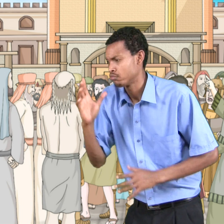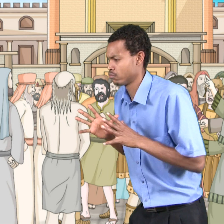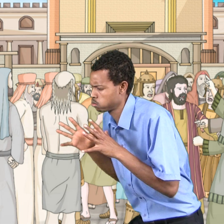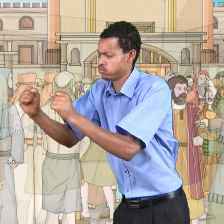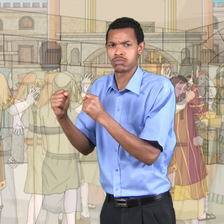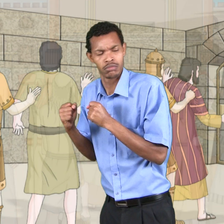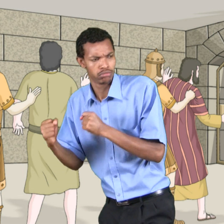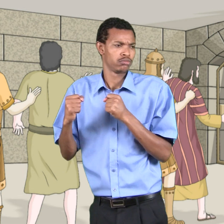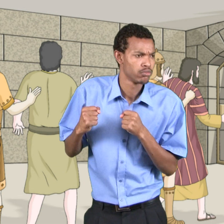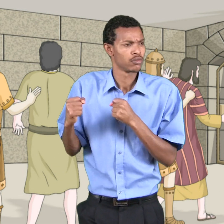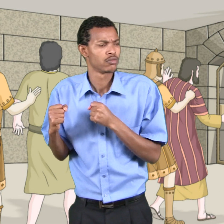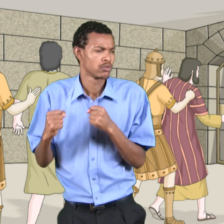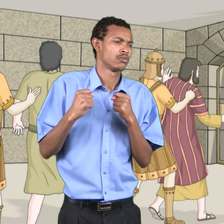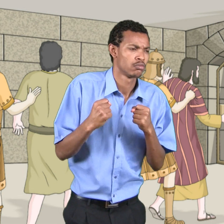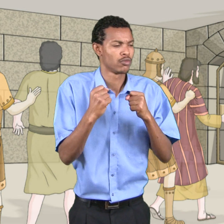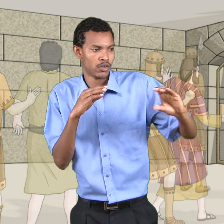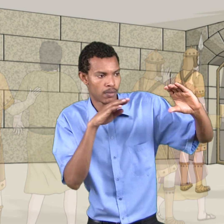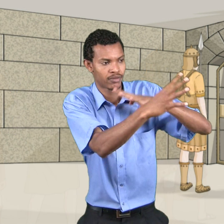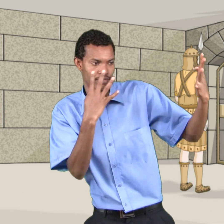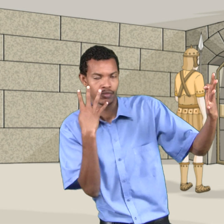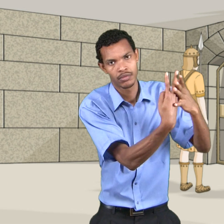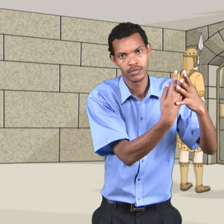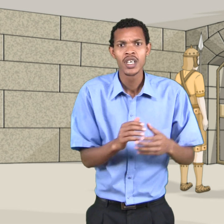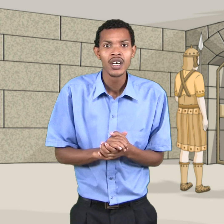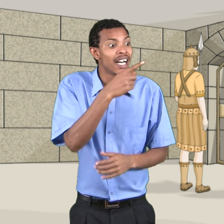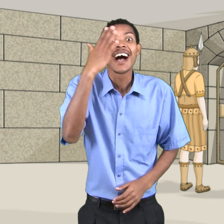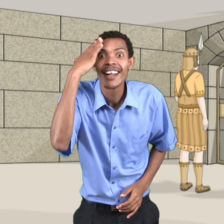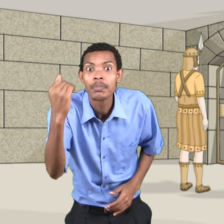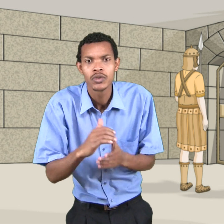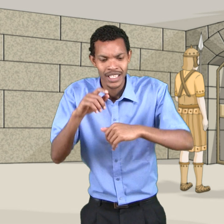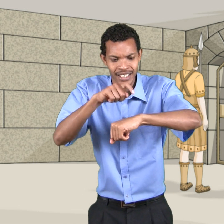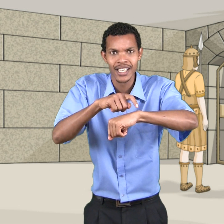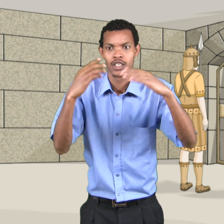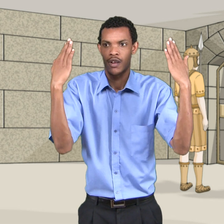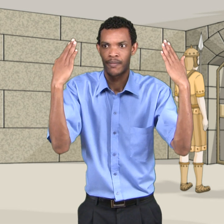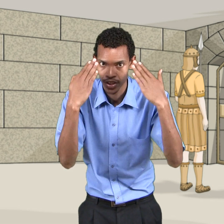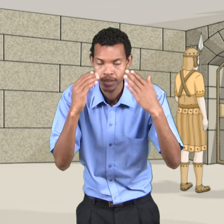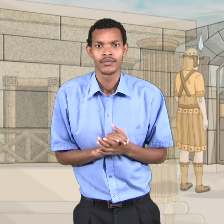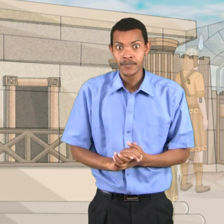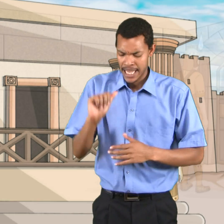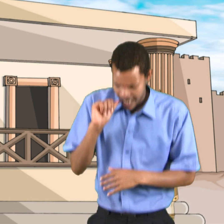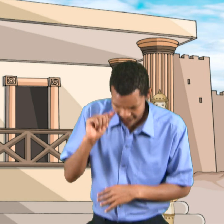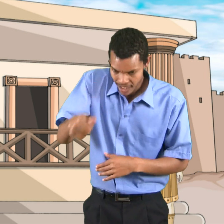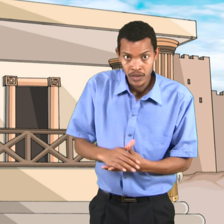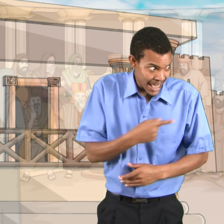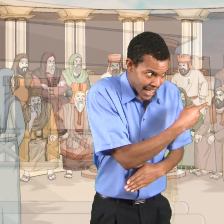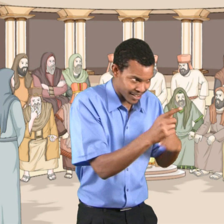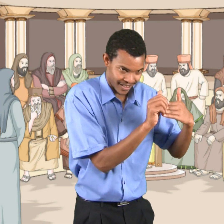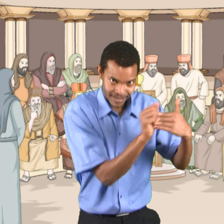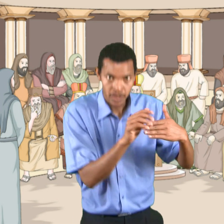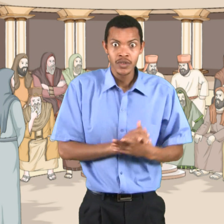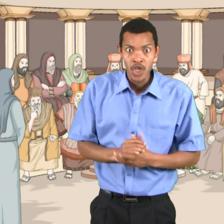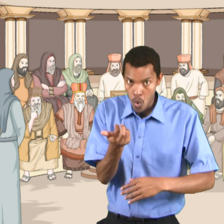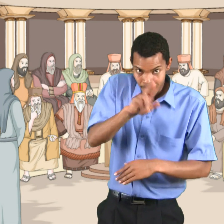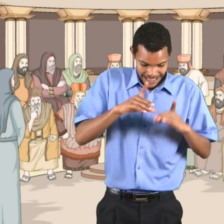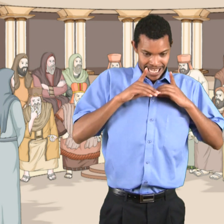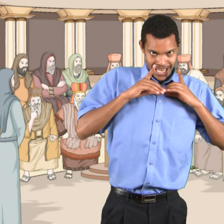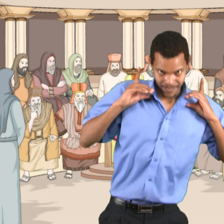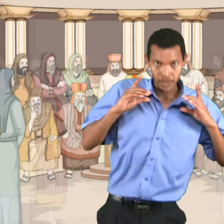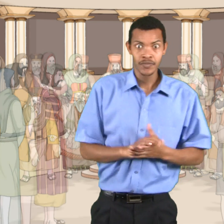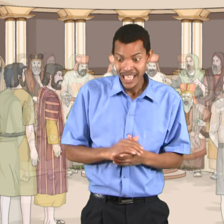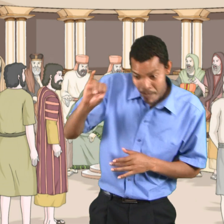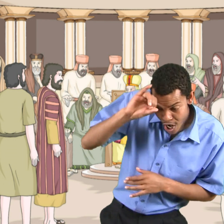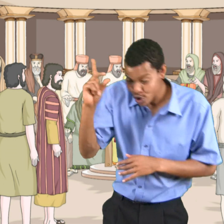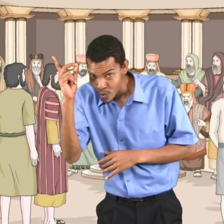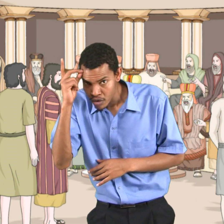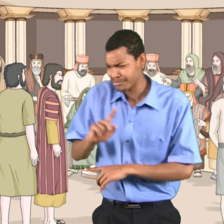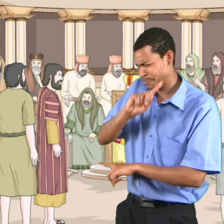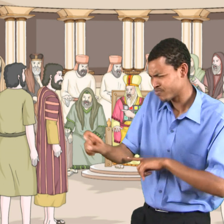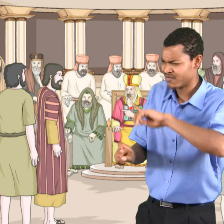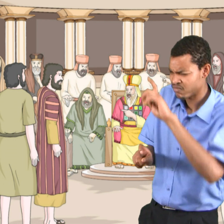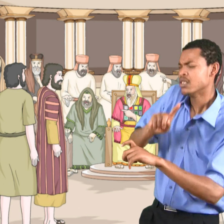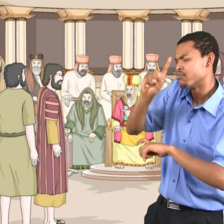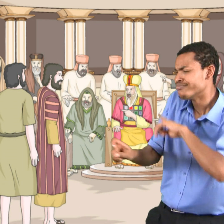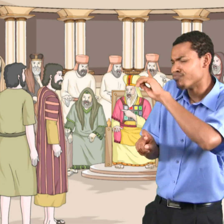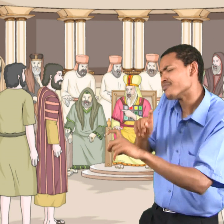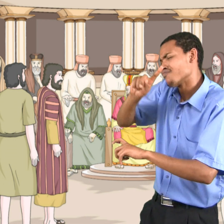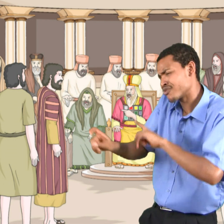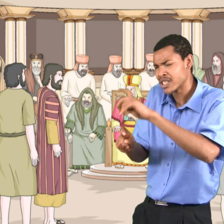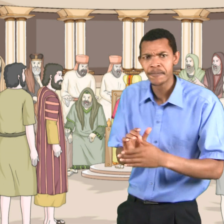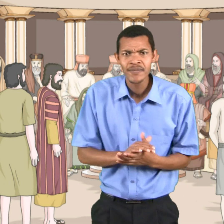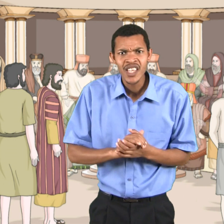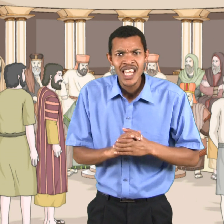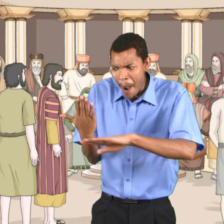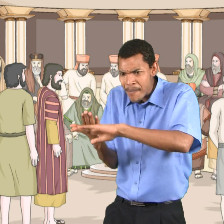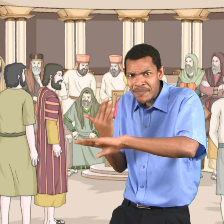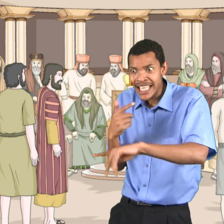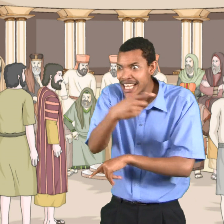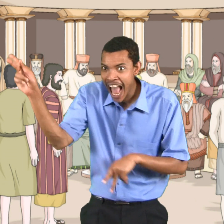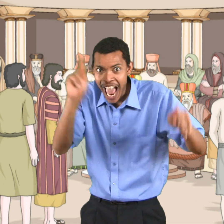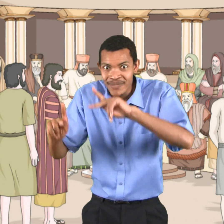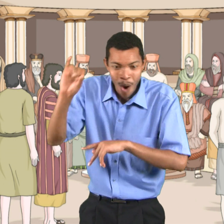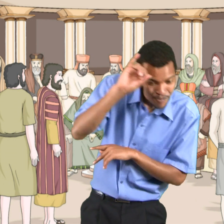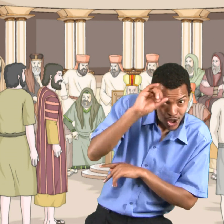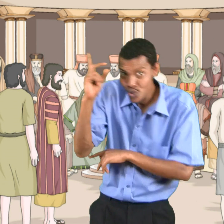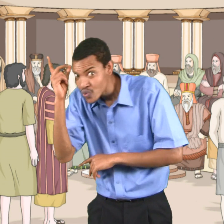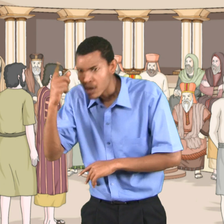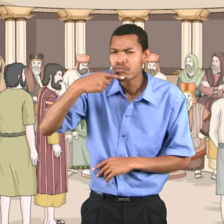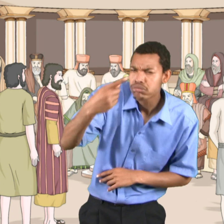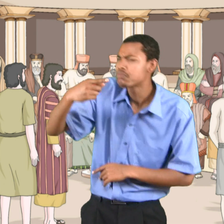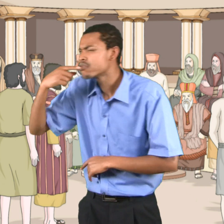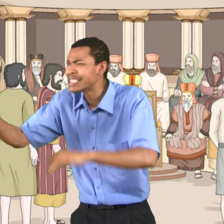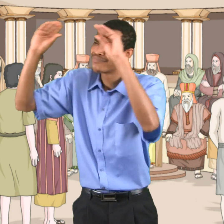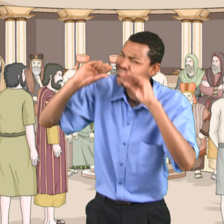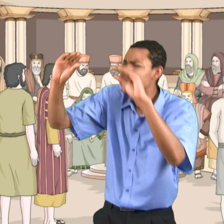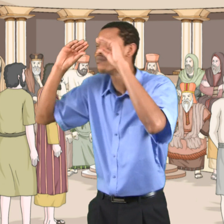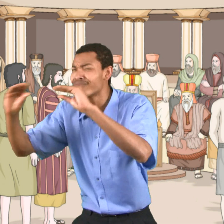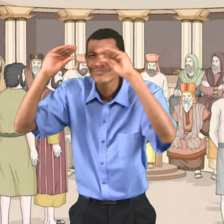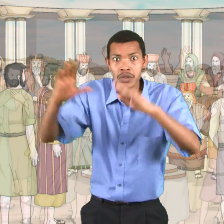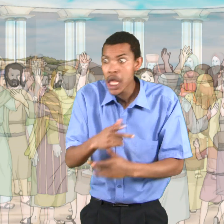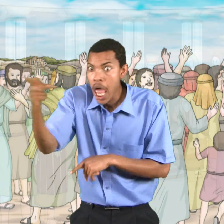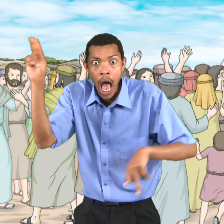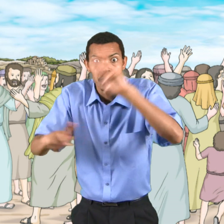They seized Peter and John, and because it was evening, they put them in custody until the next day.